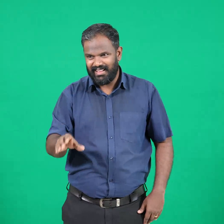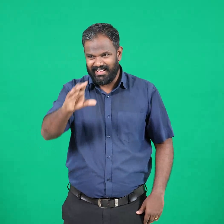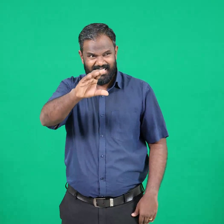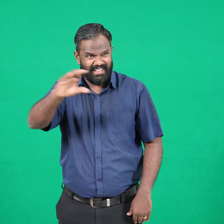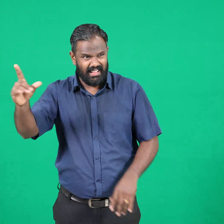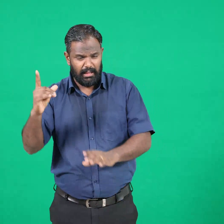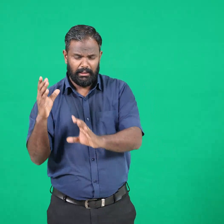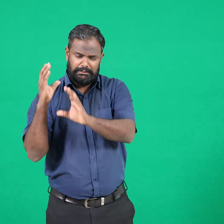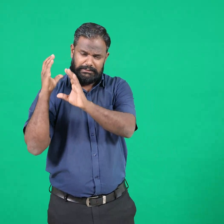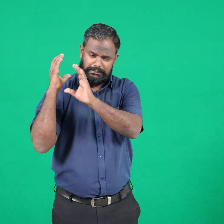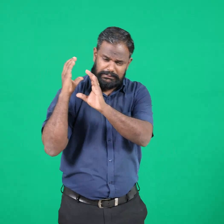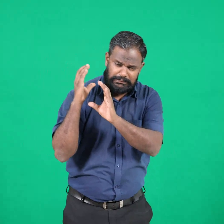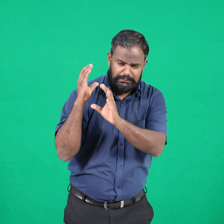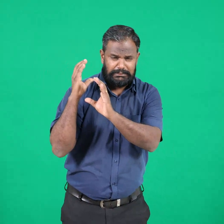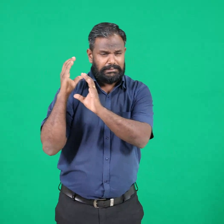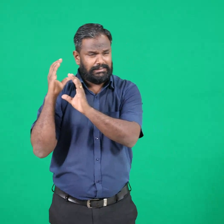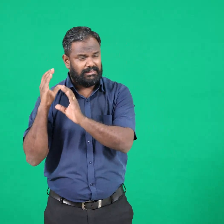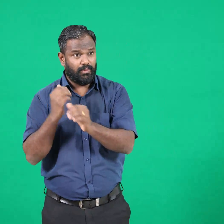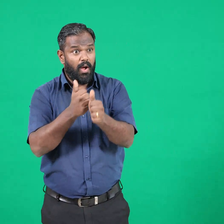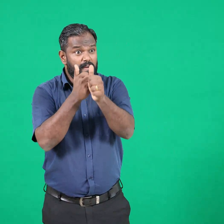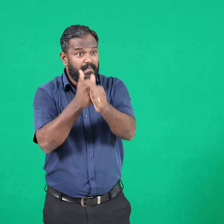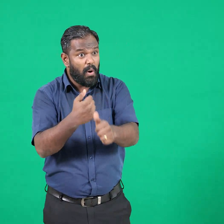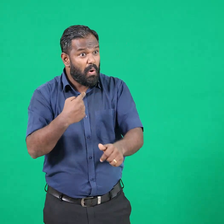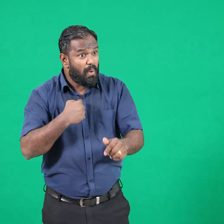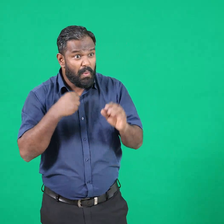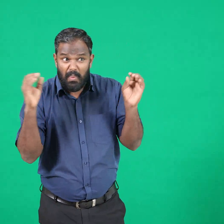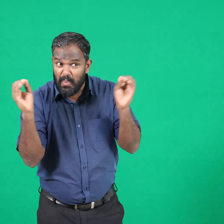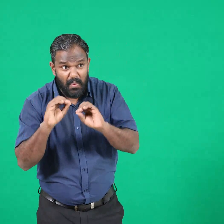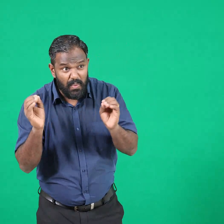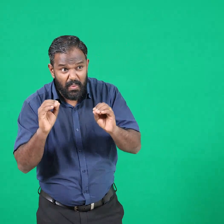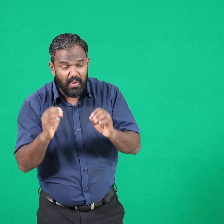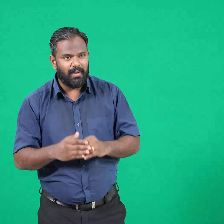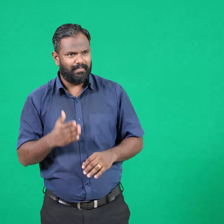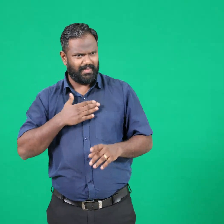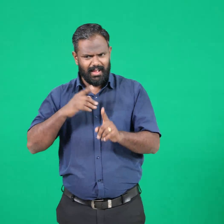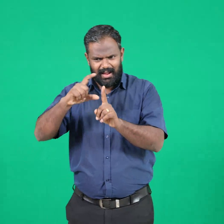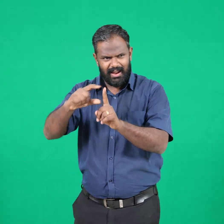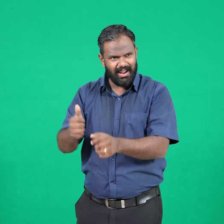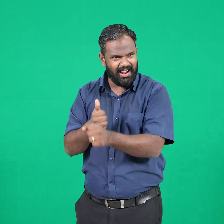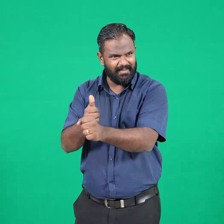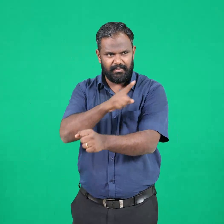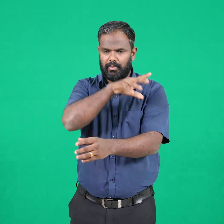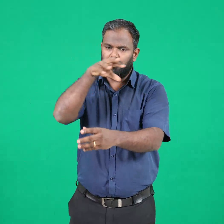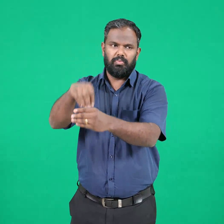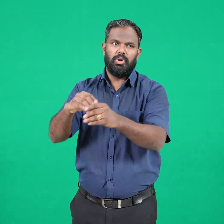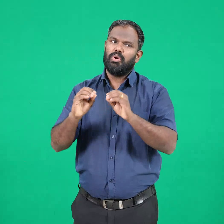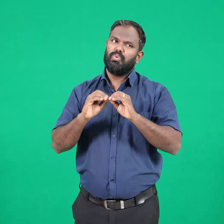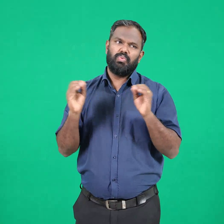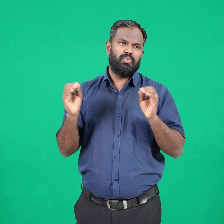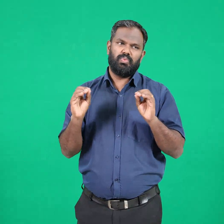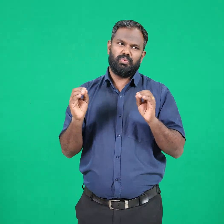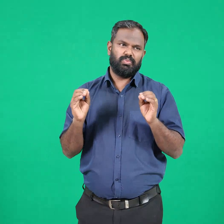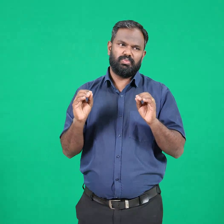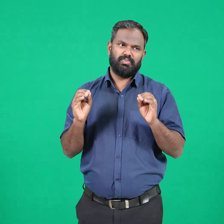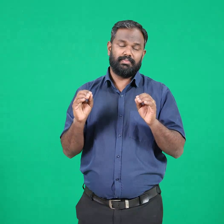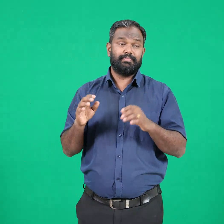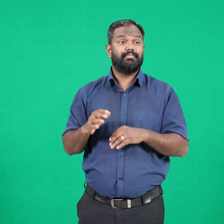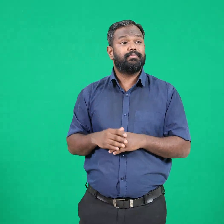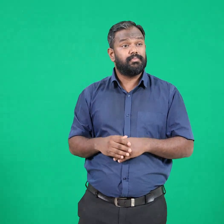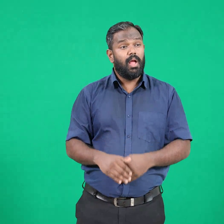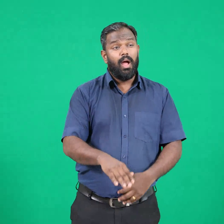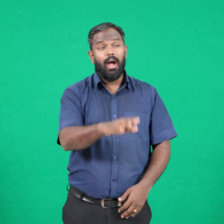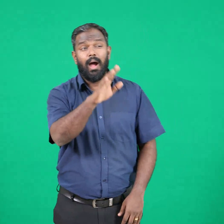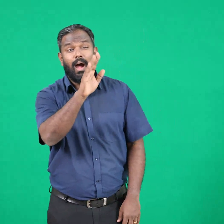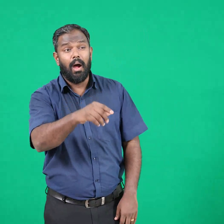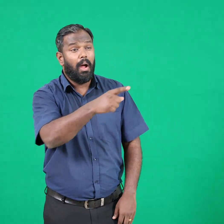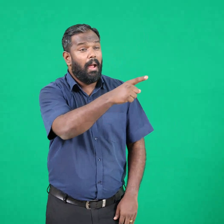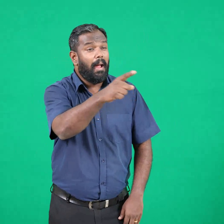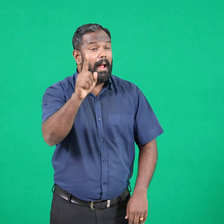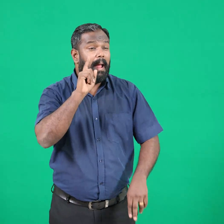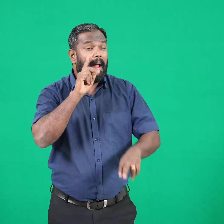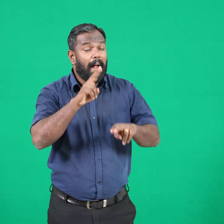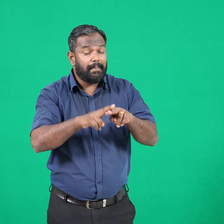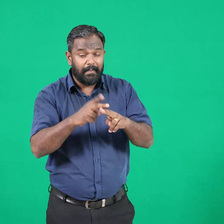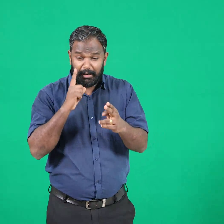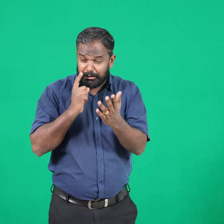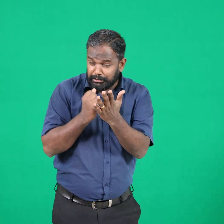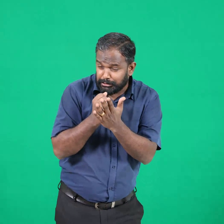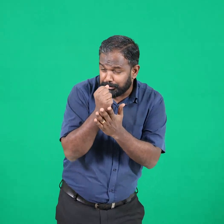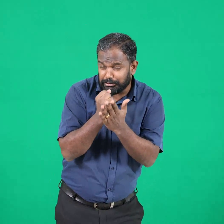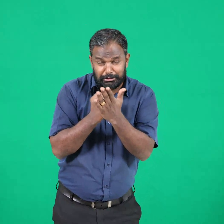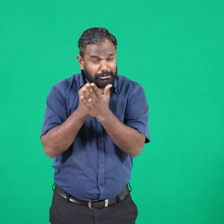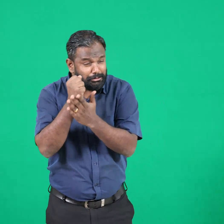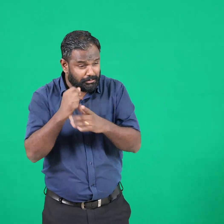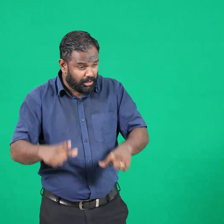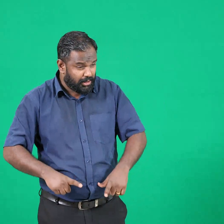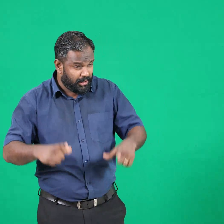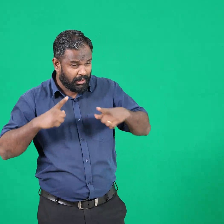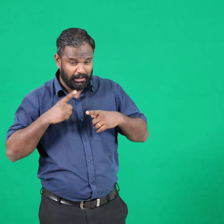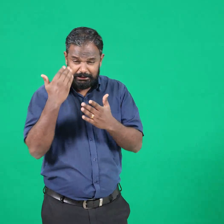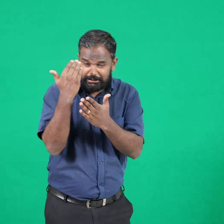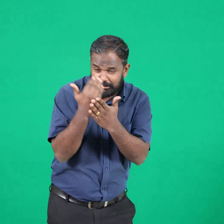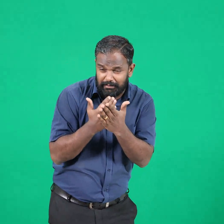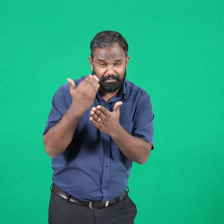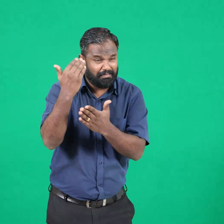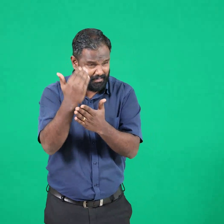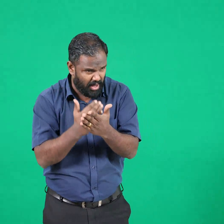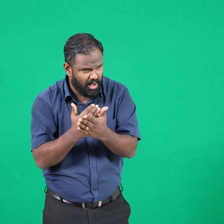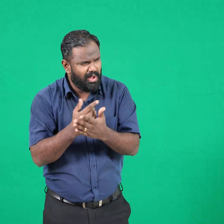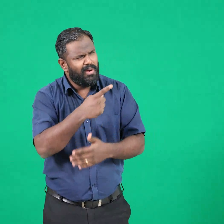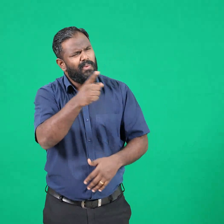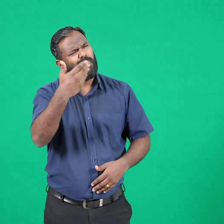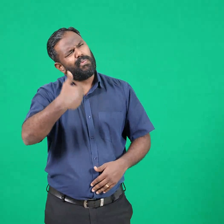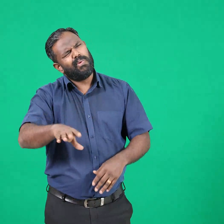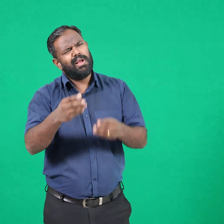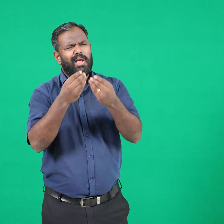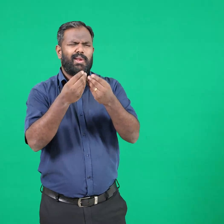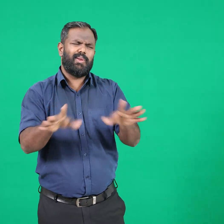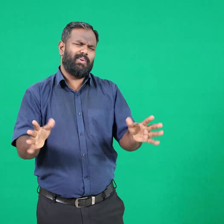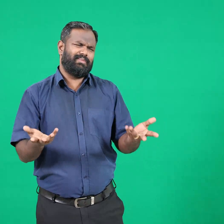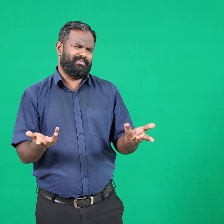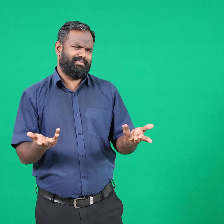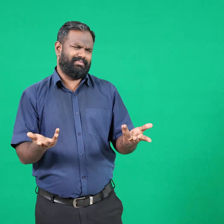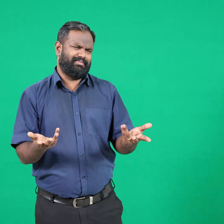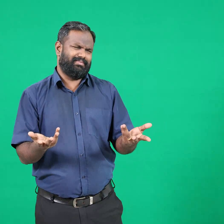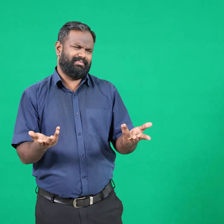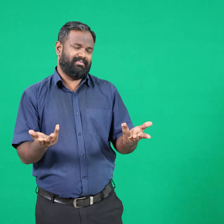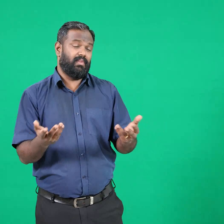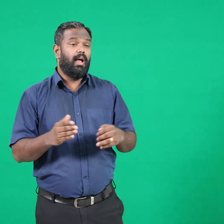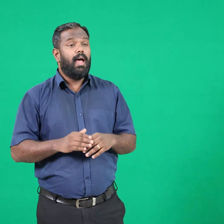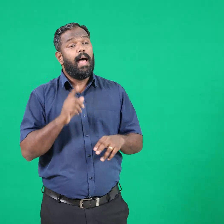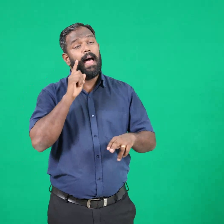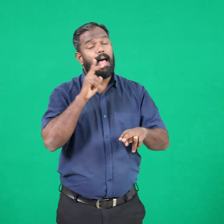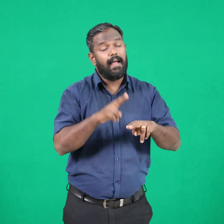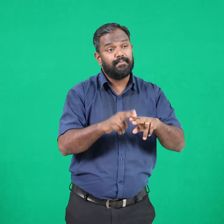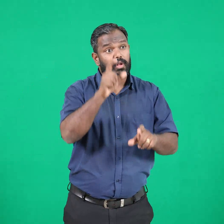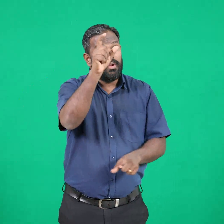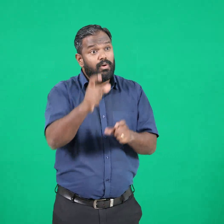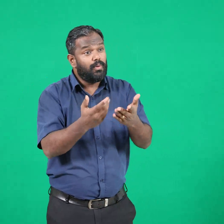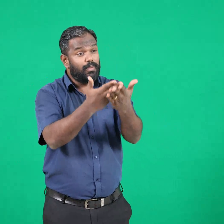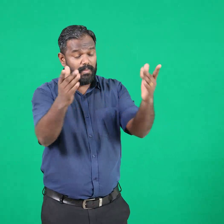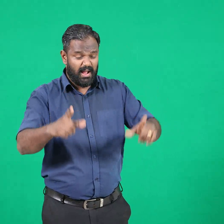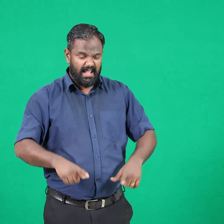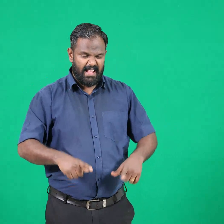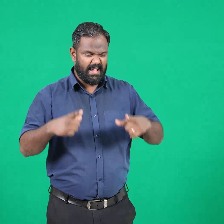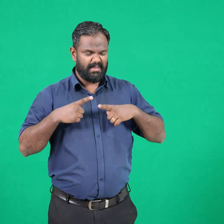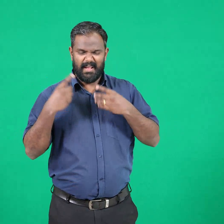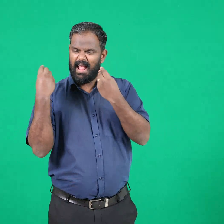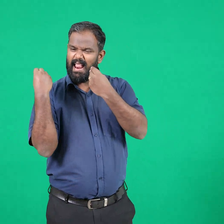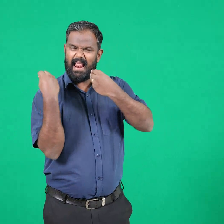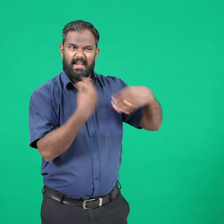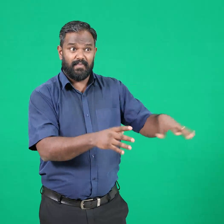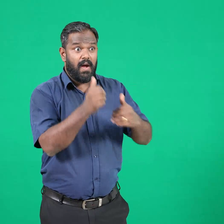and anyone who does not take up his cross and follow Me is not worthy of Me.